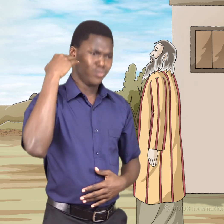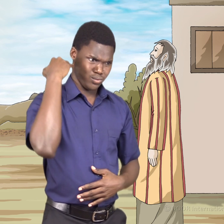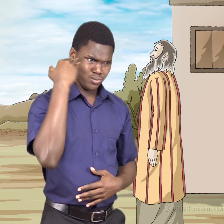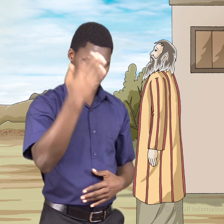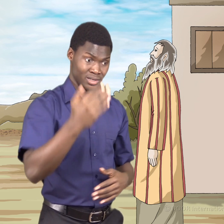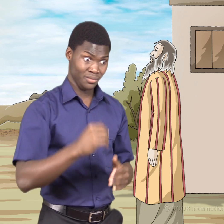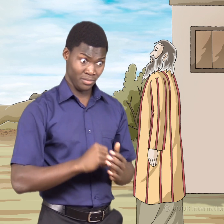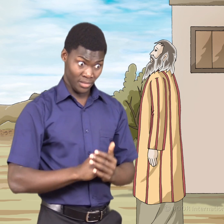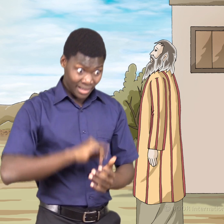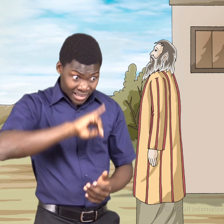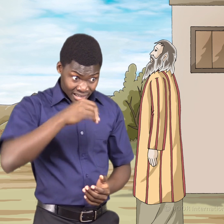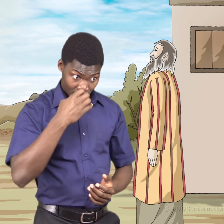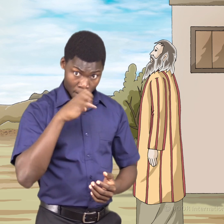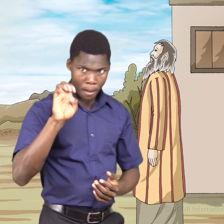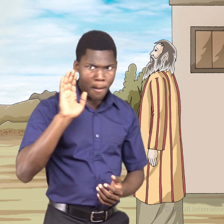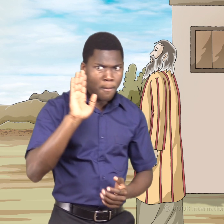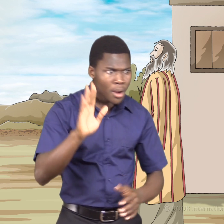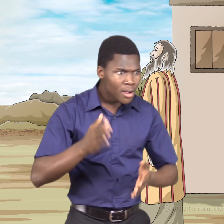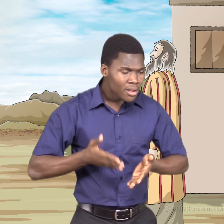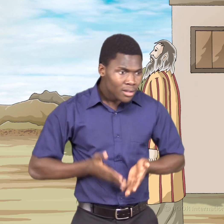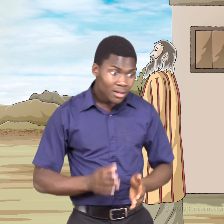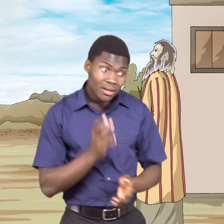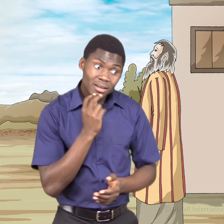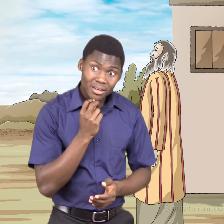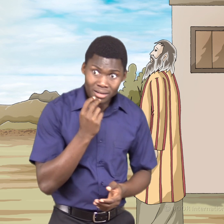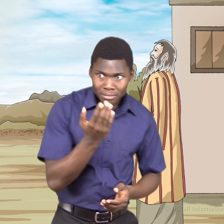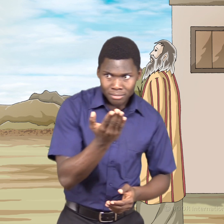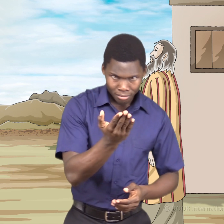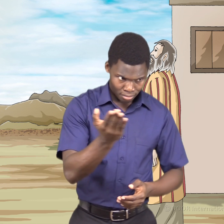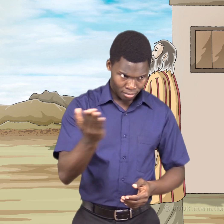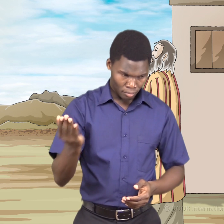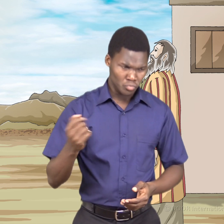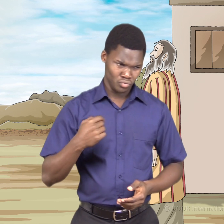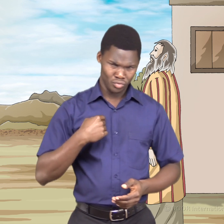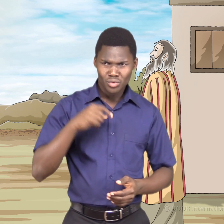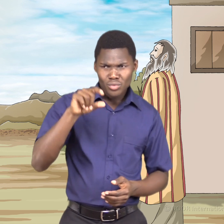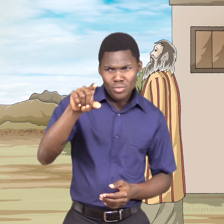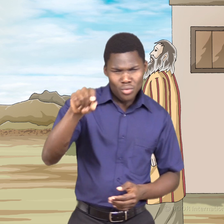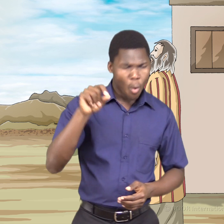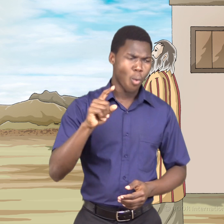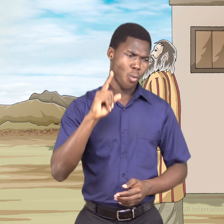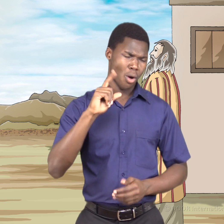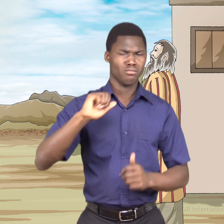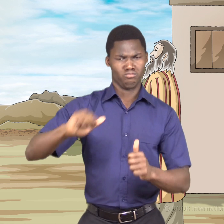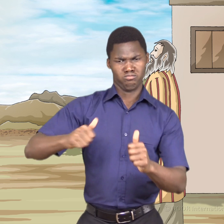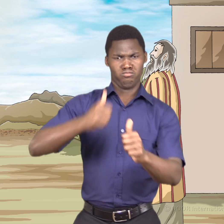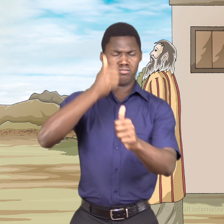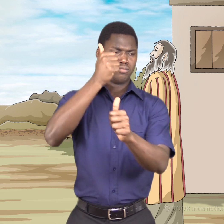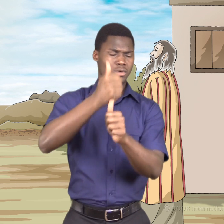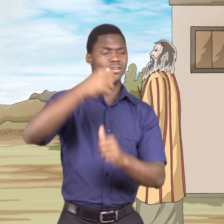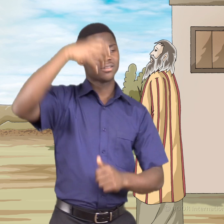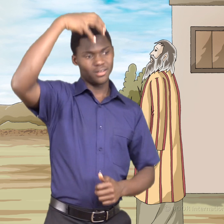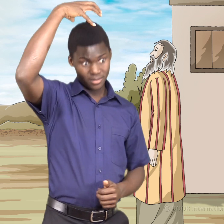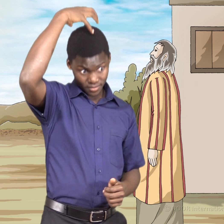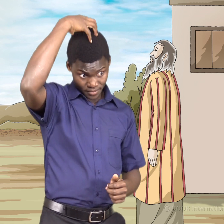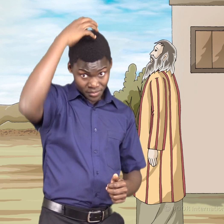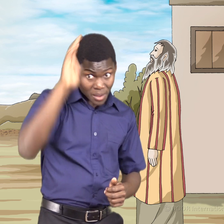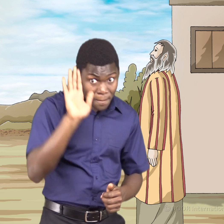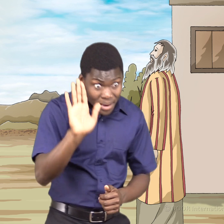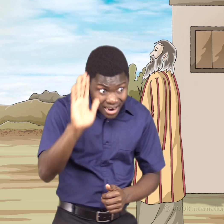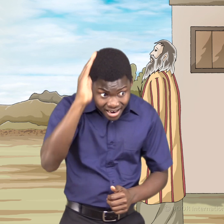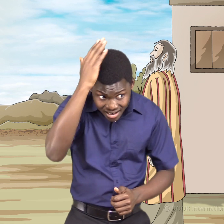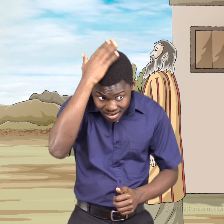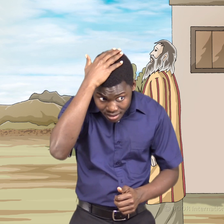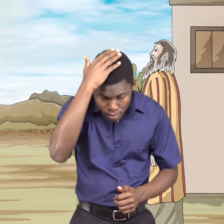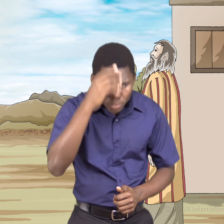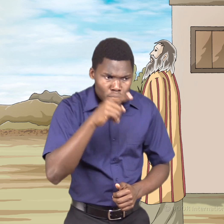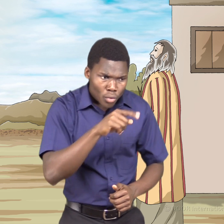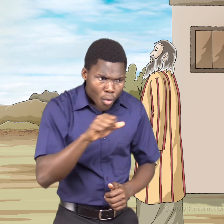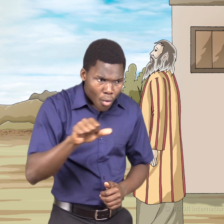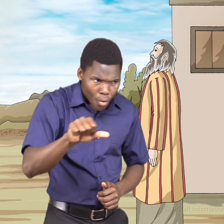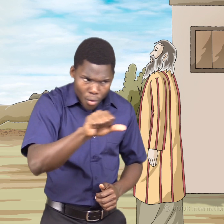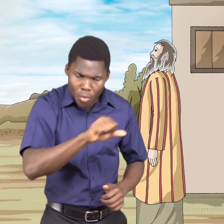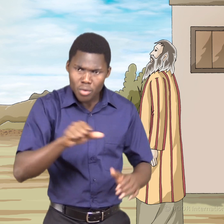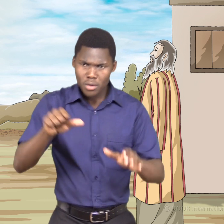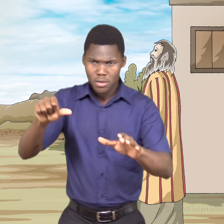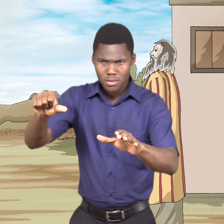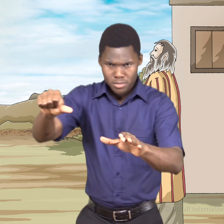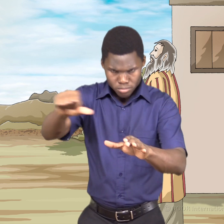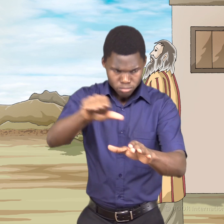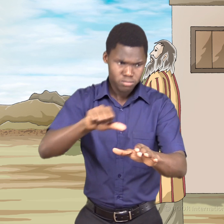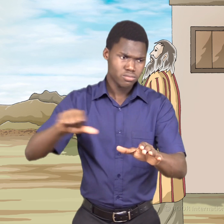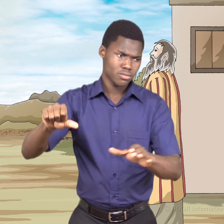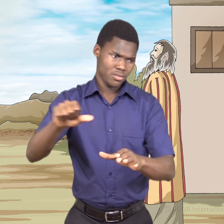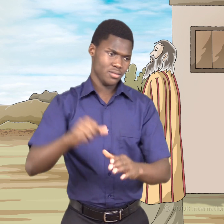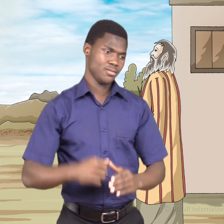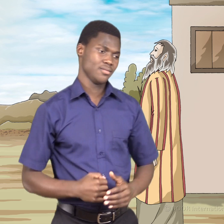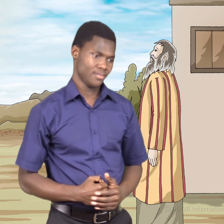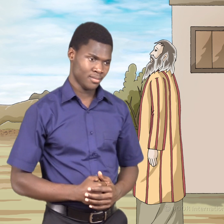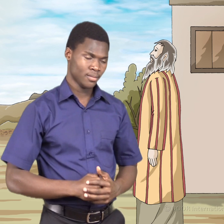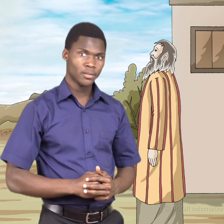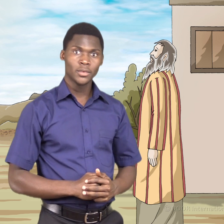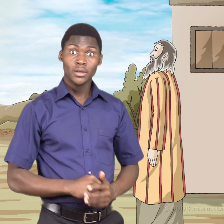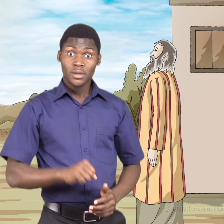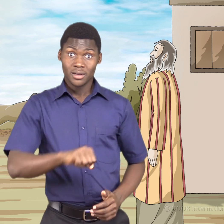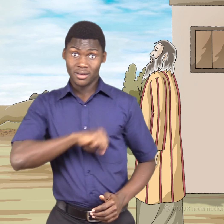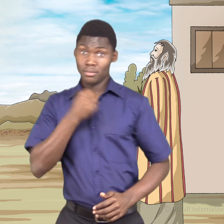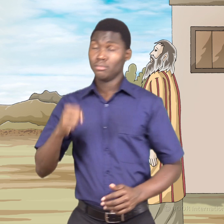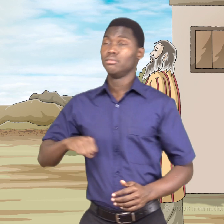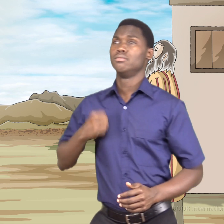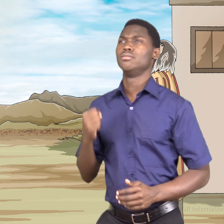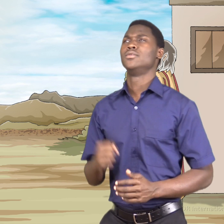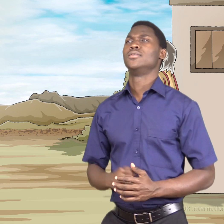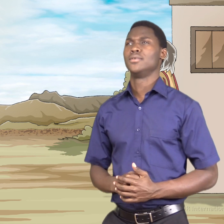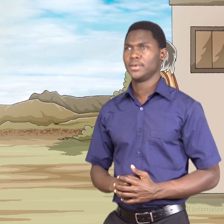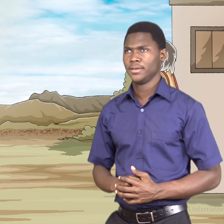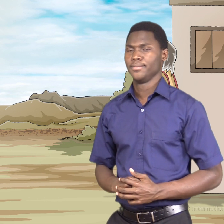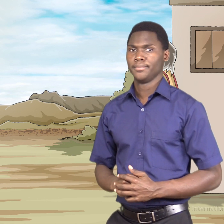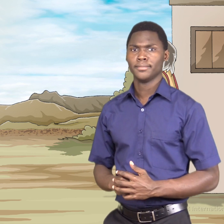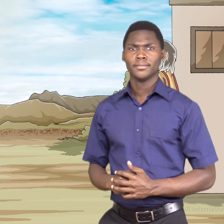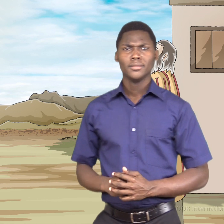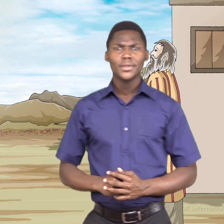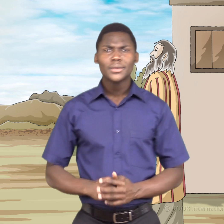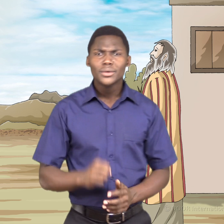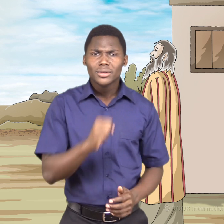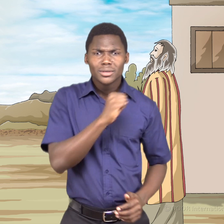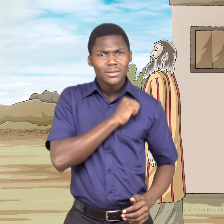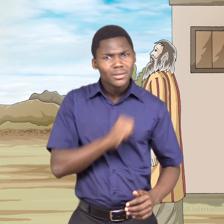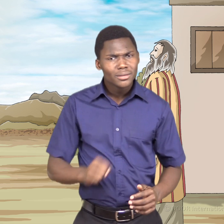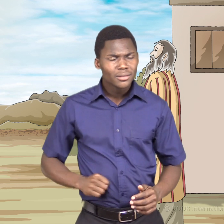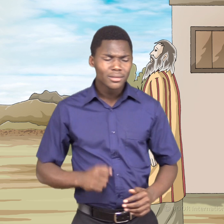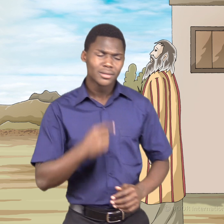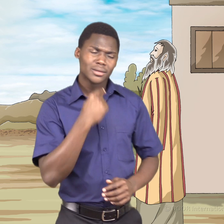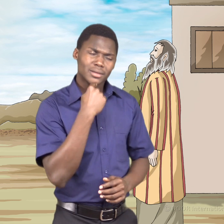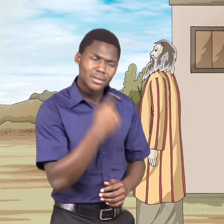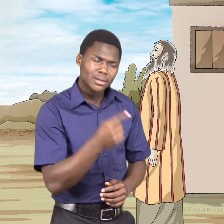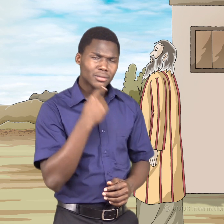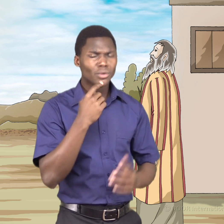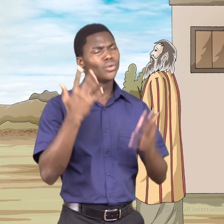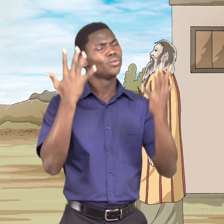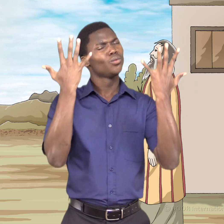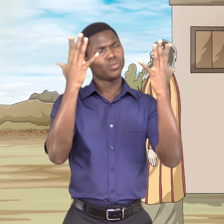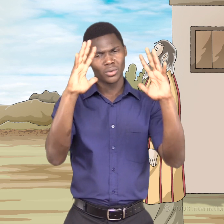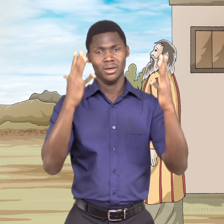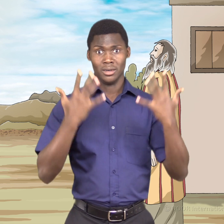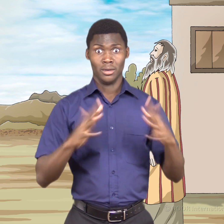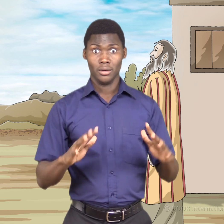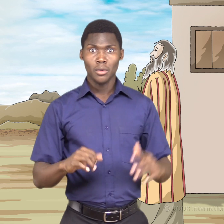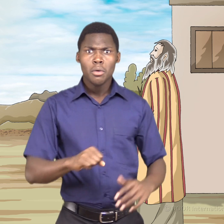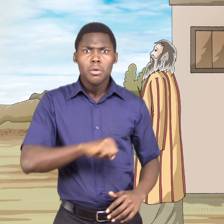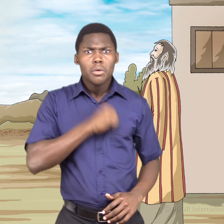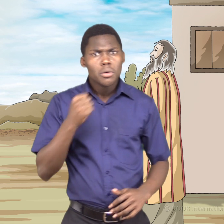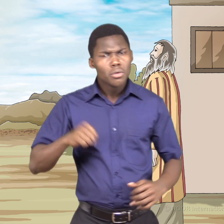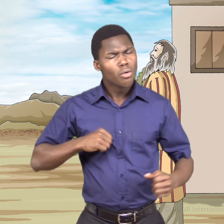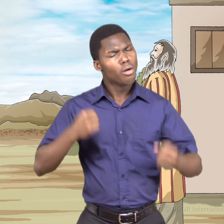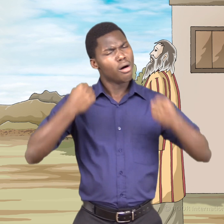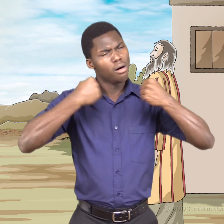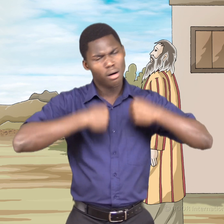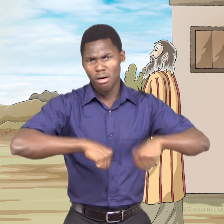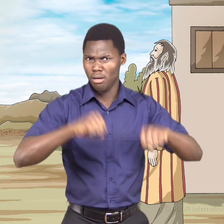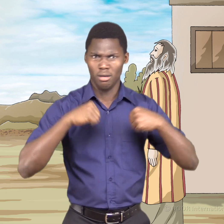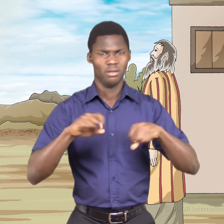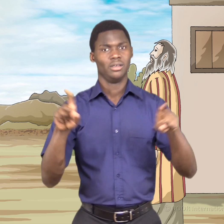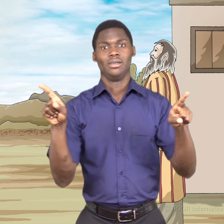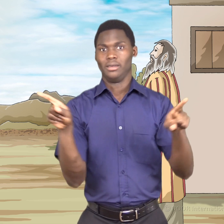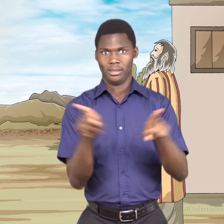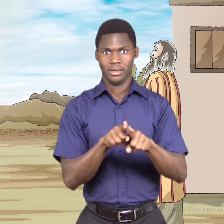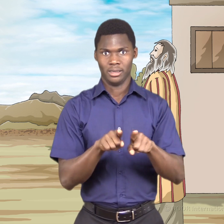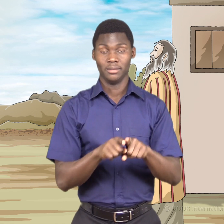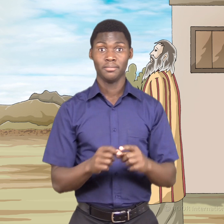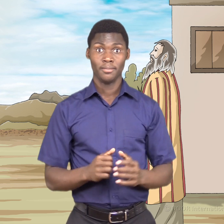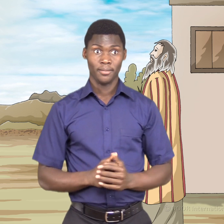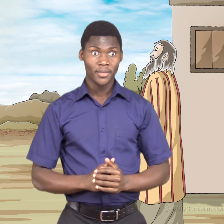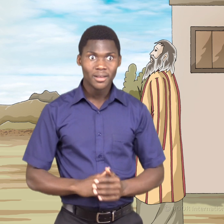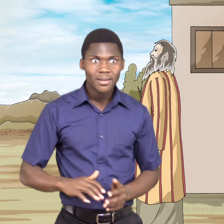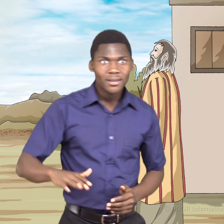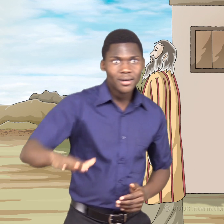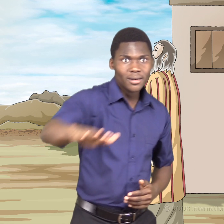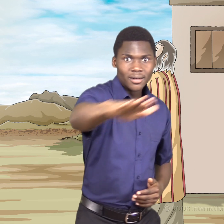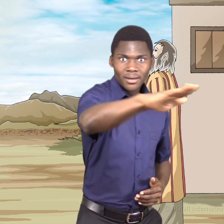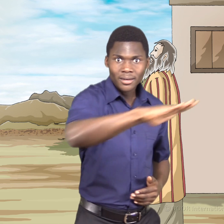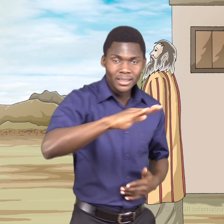Then invite Jesse to the sacrifice, and I will show you what you are to do.